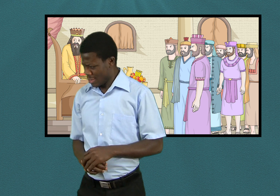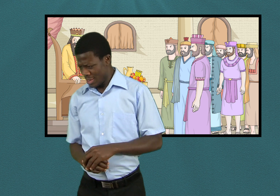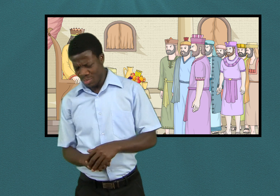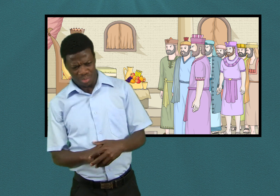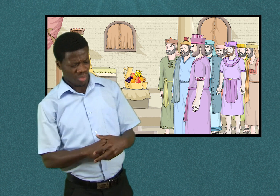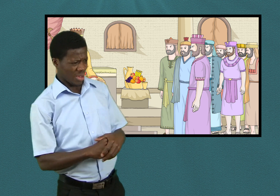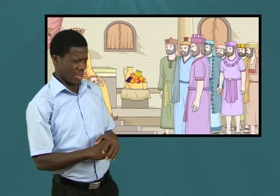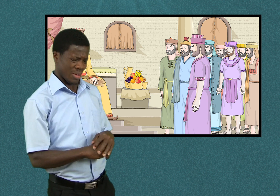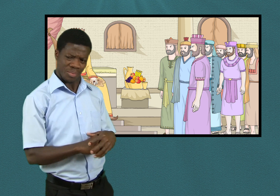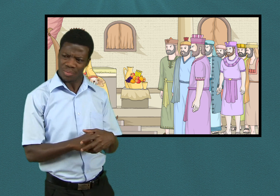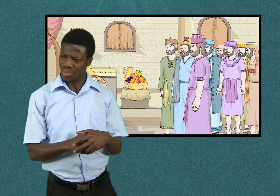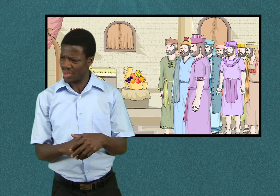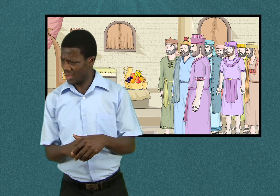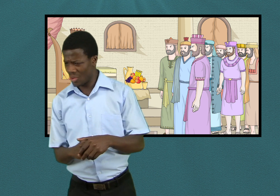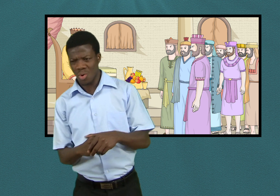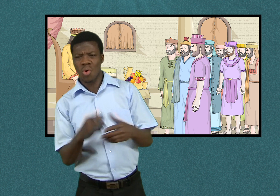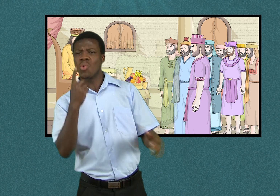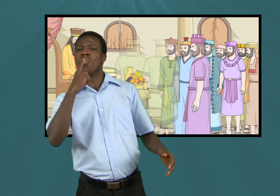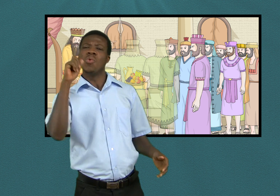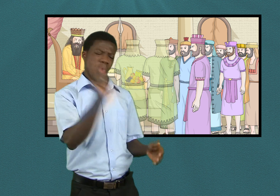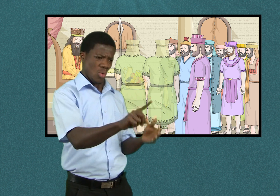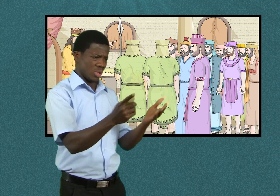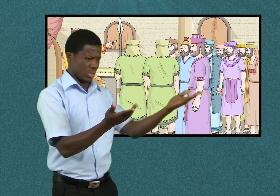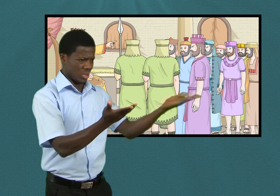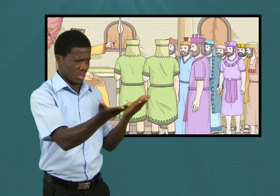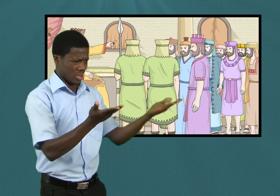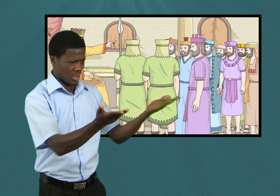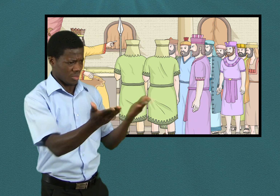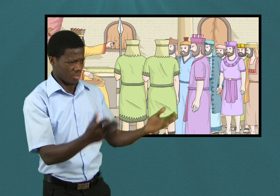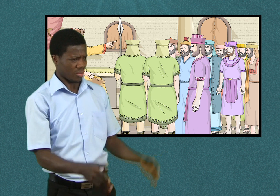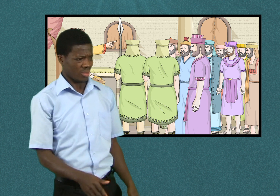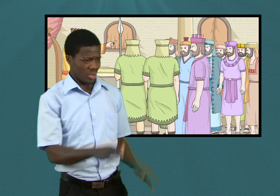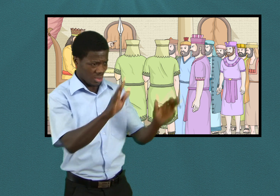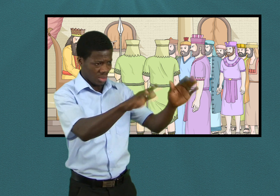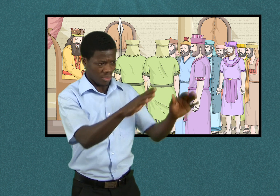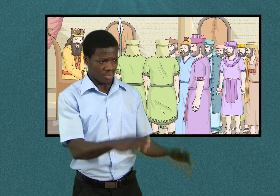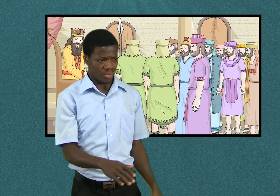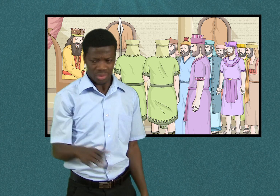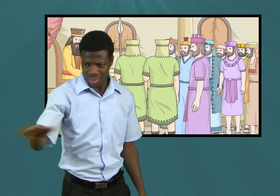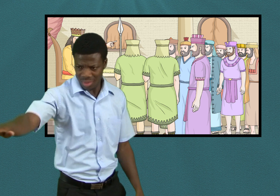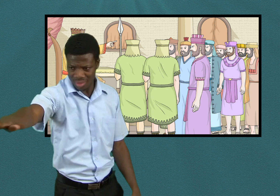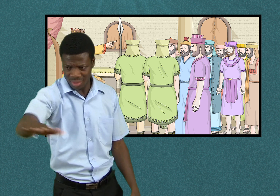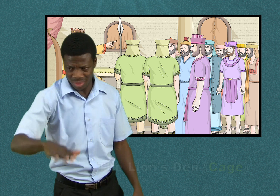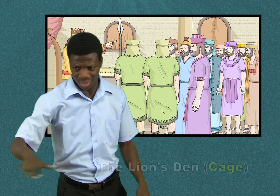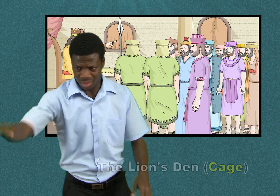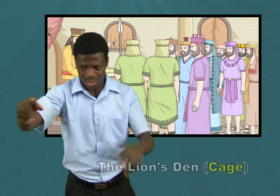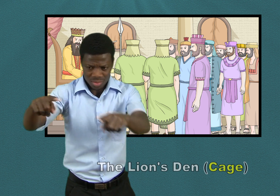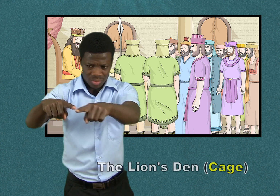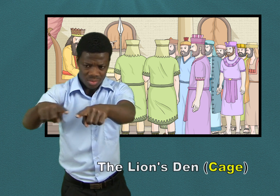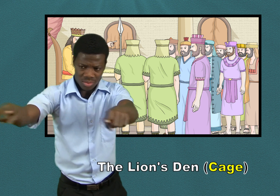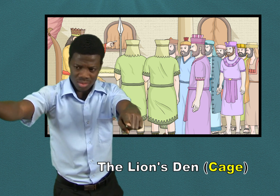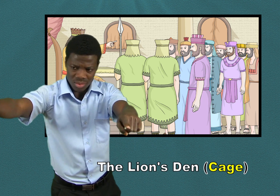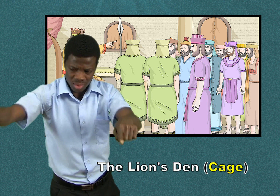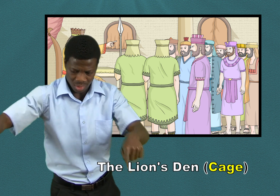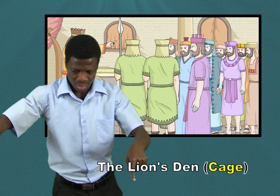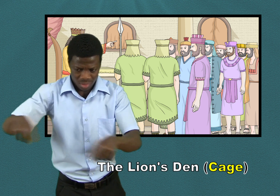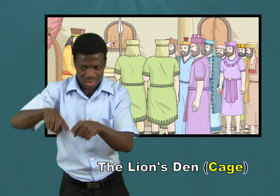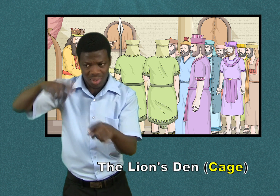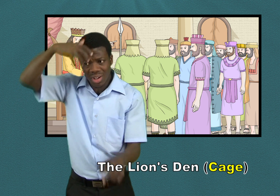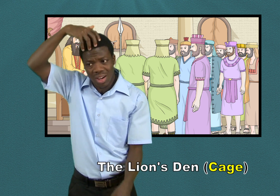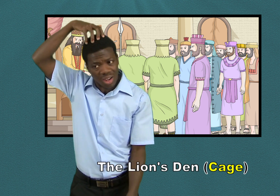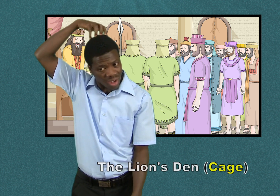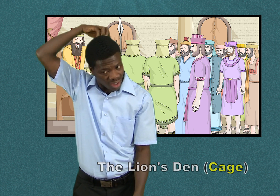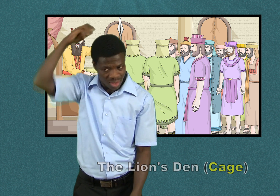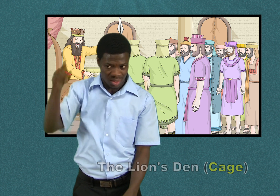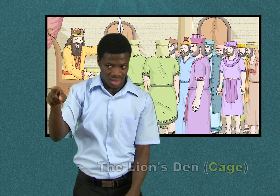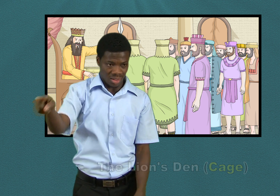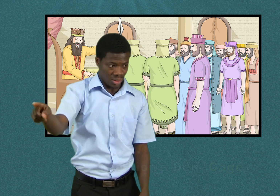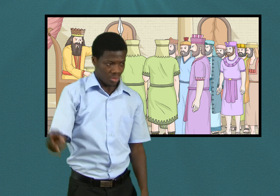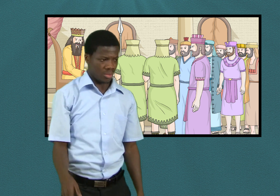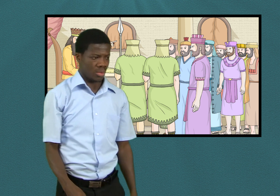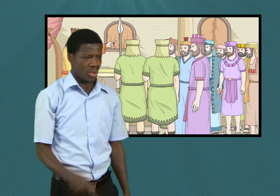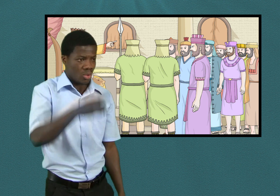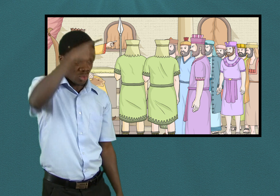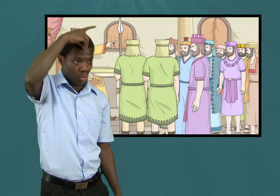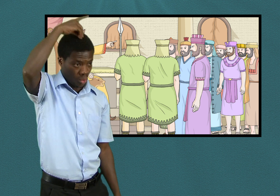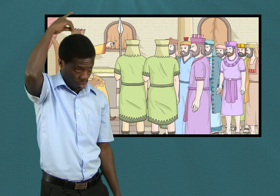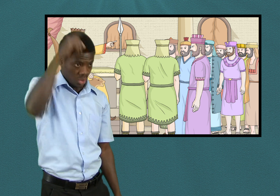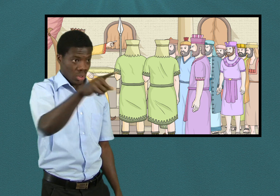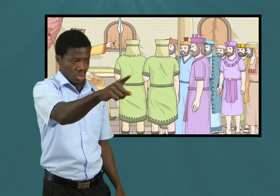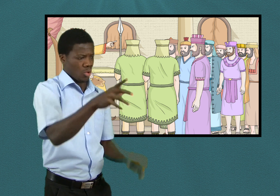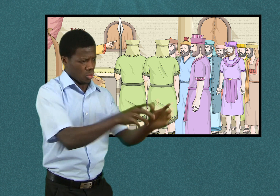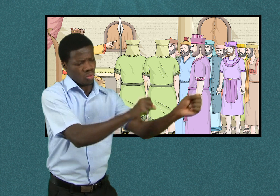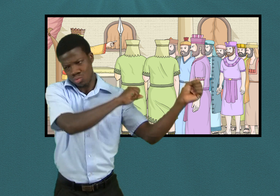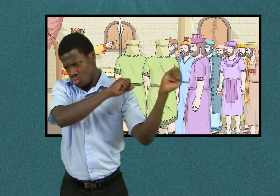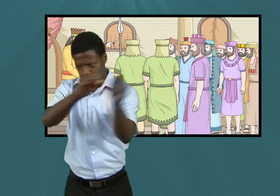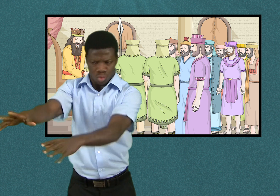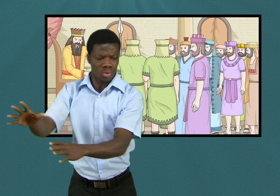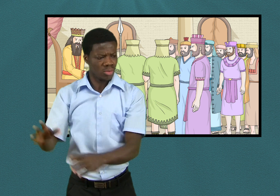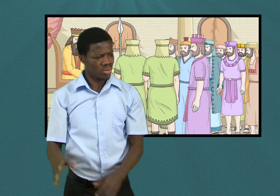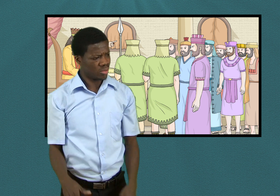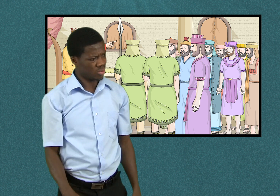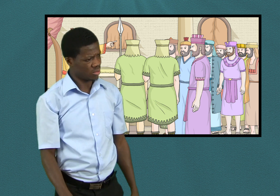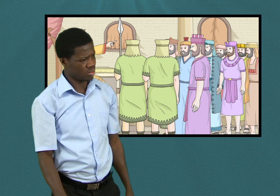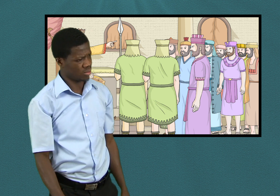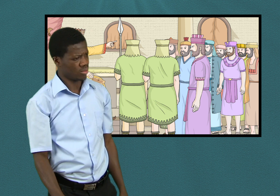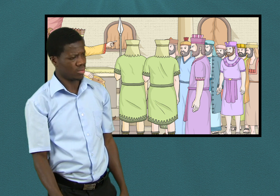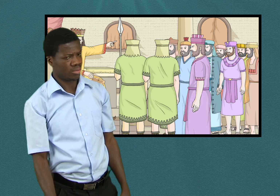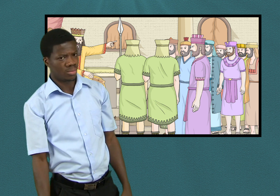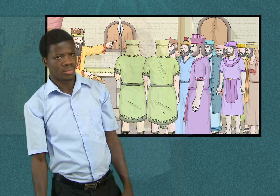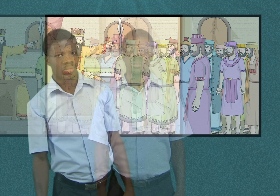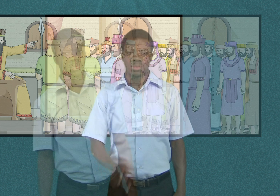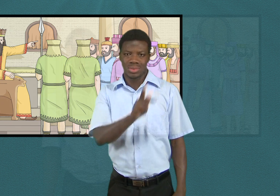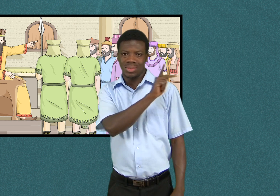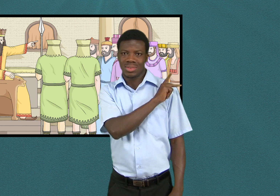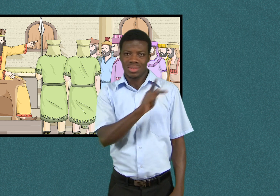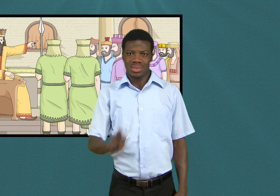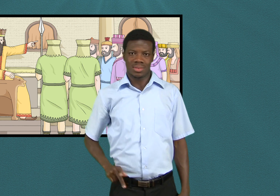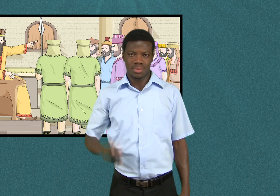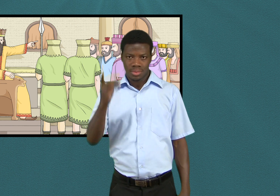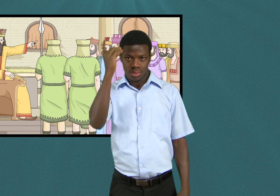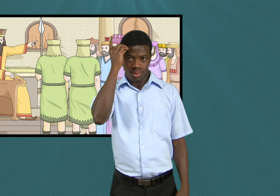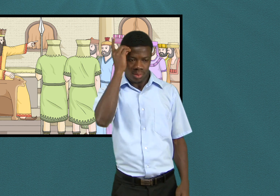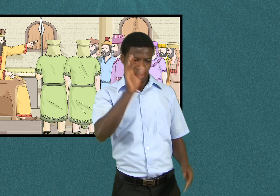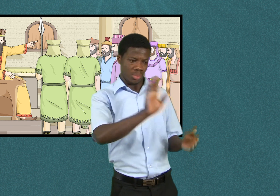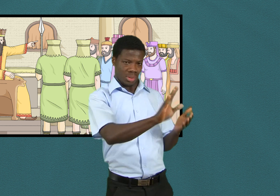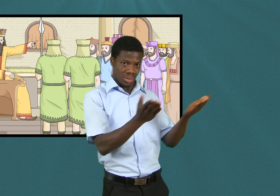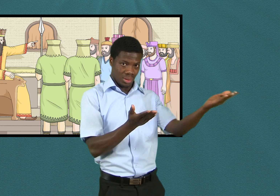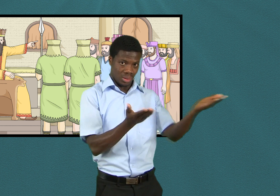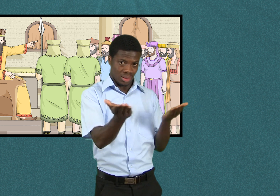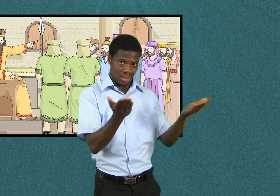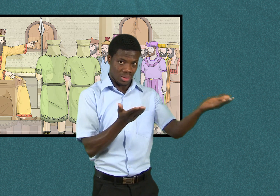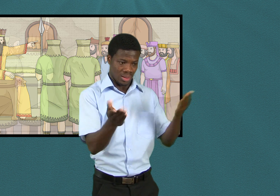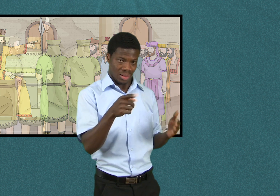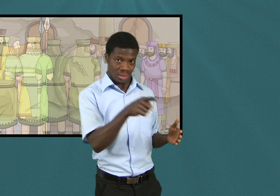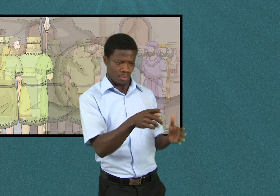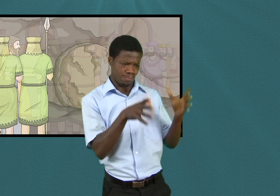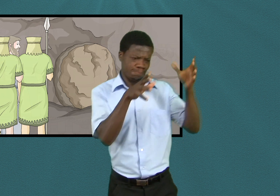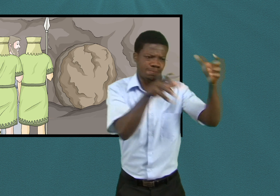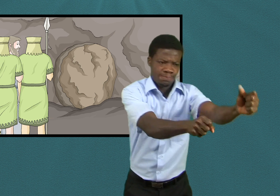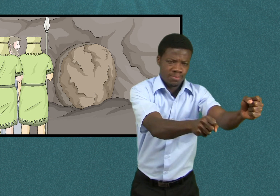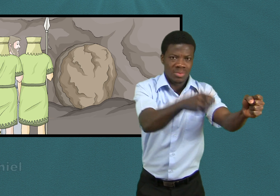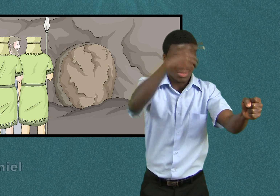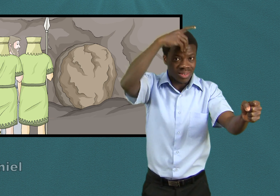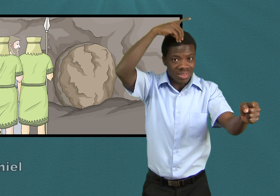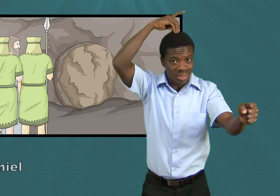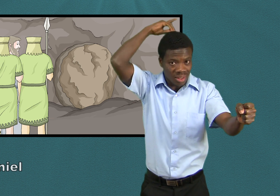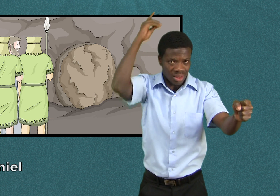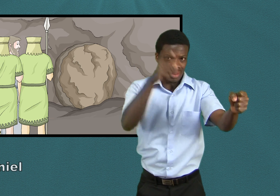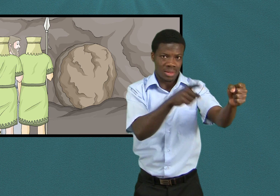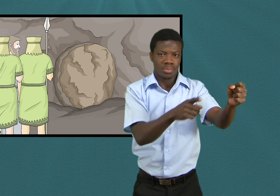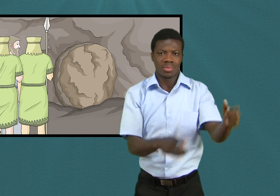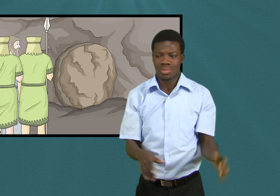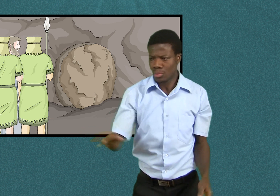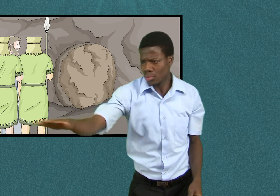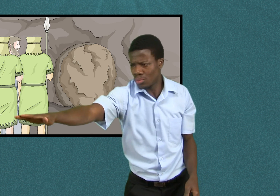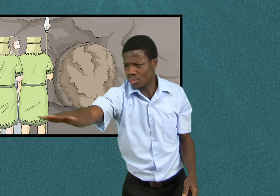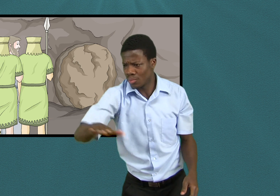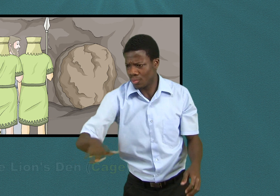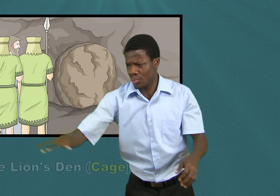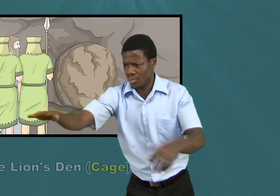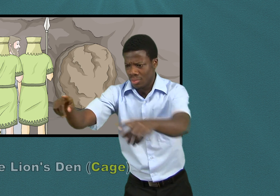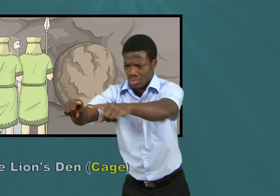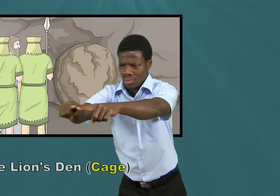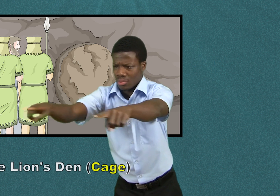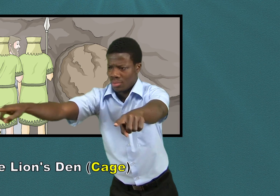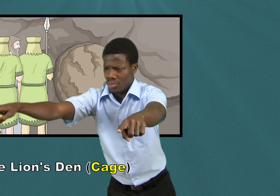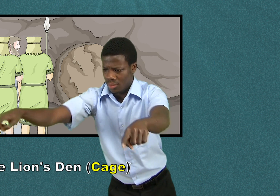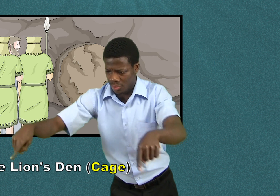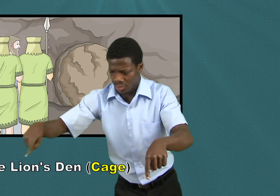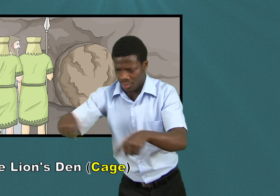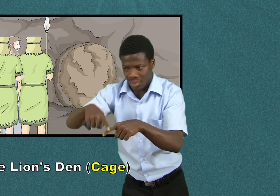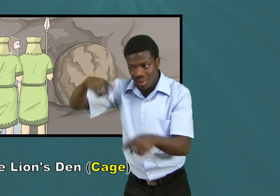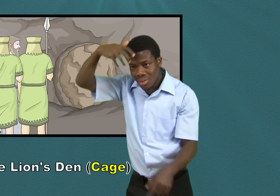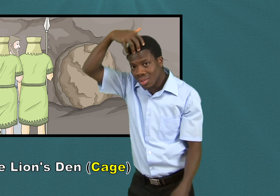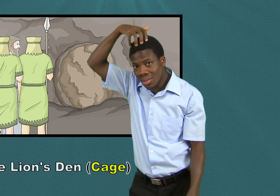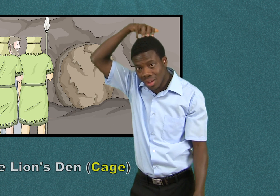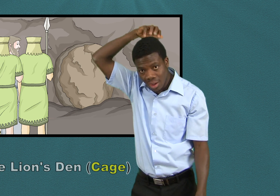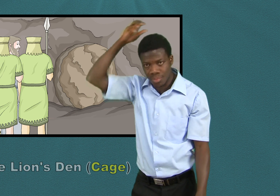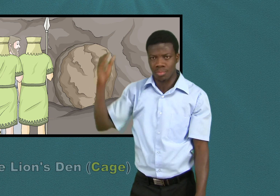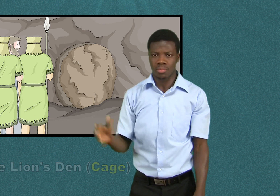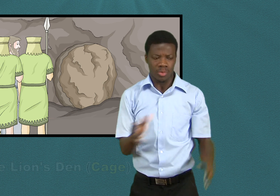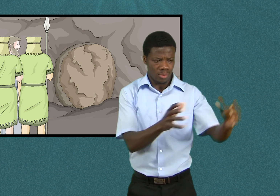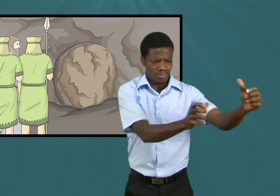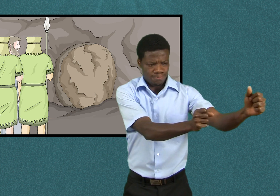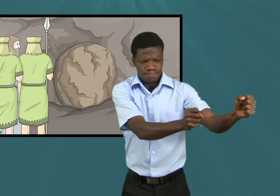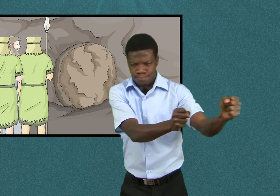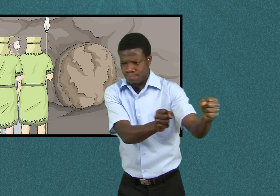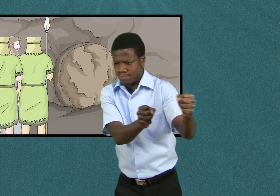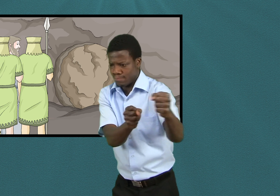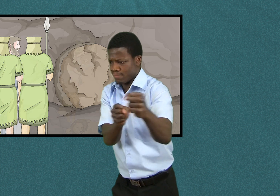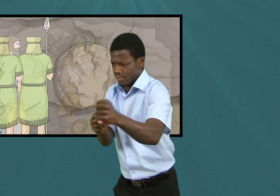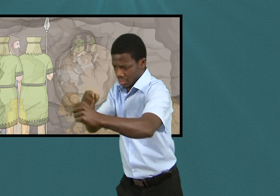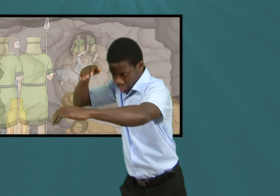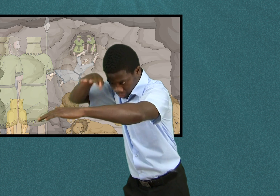So the king gave the order, and they brought Daniel and threw him into the den of lions.